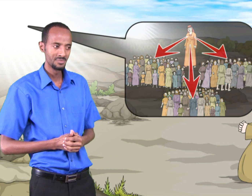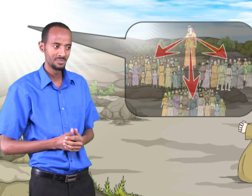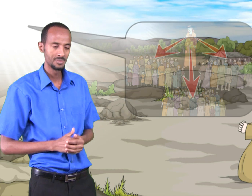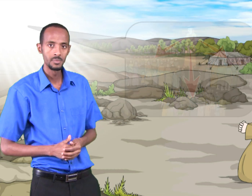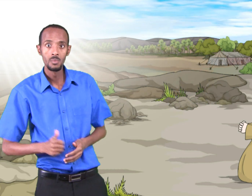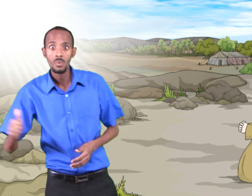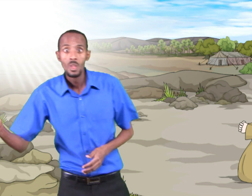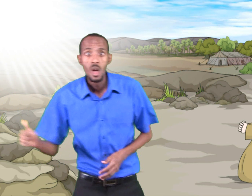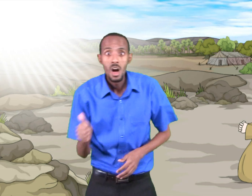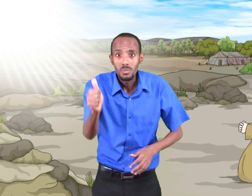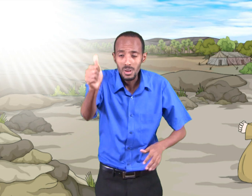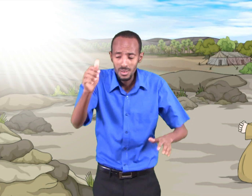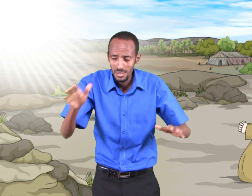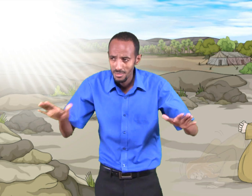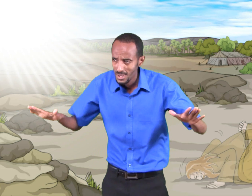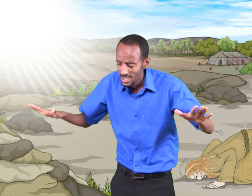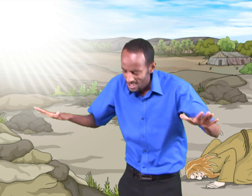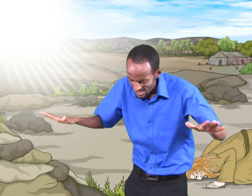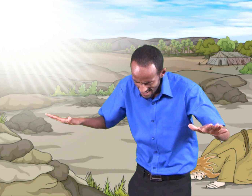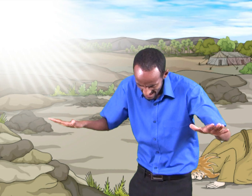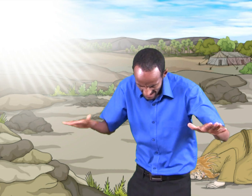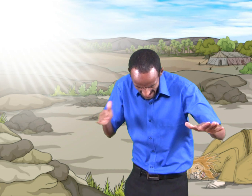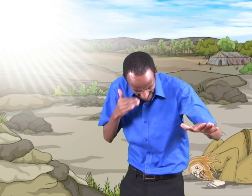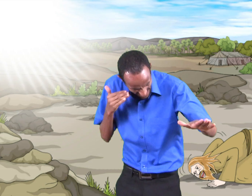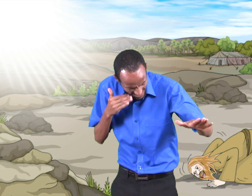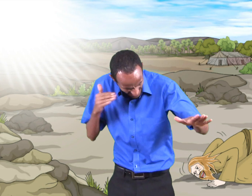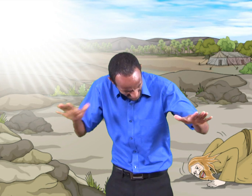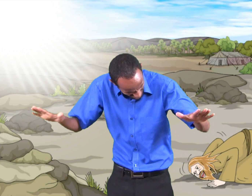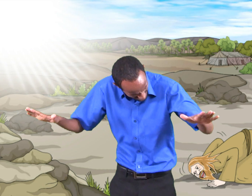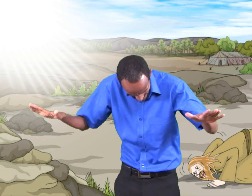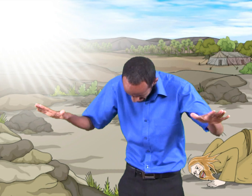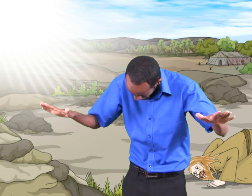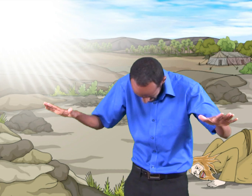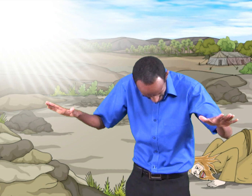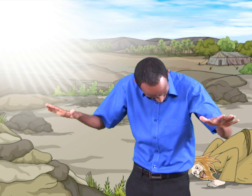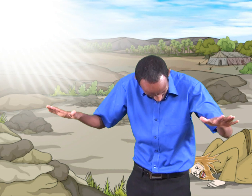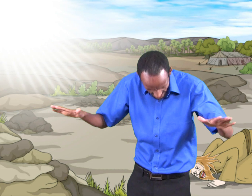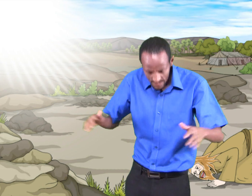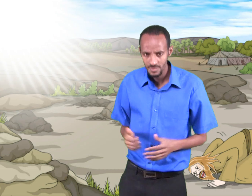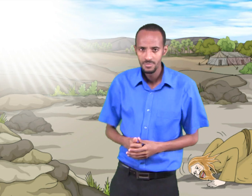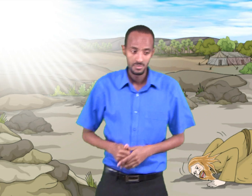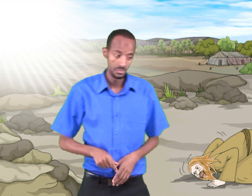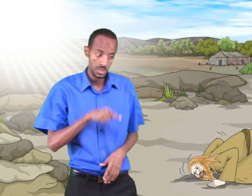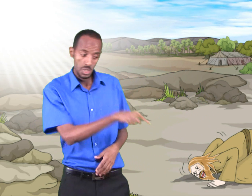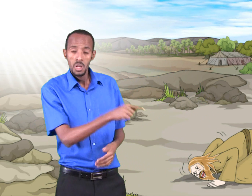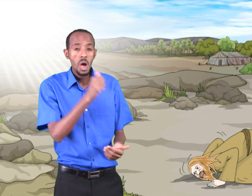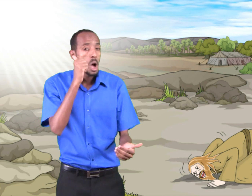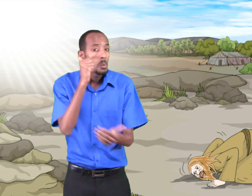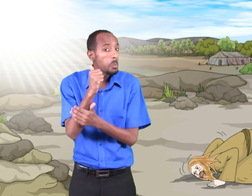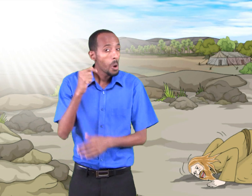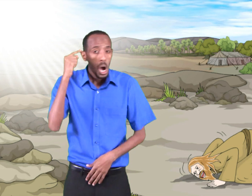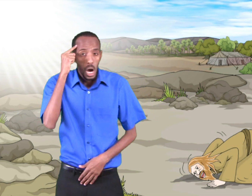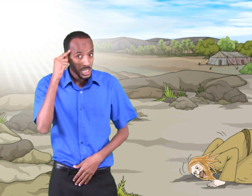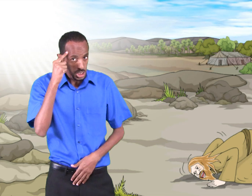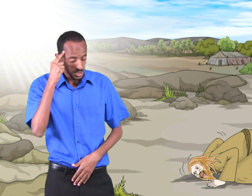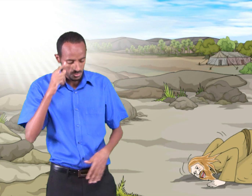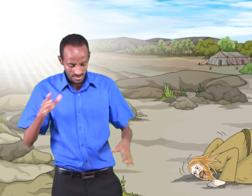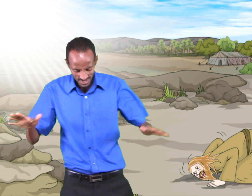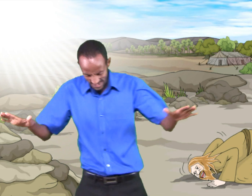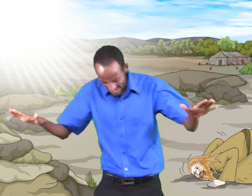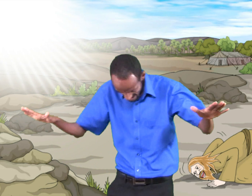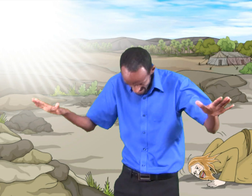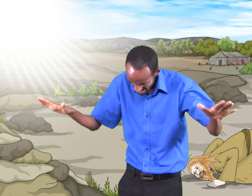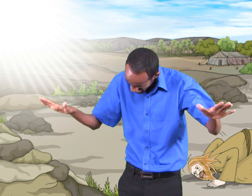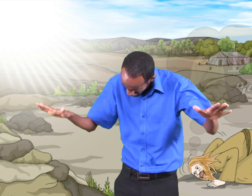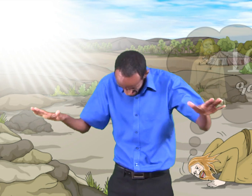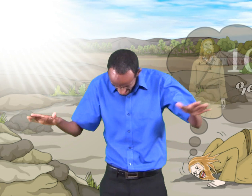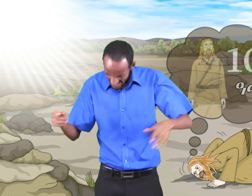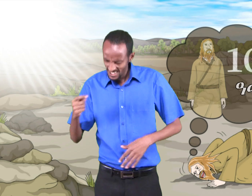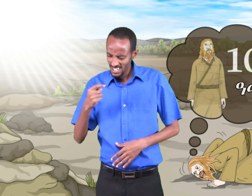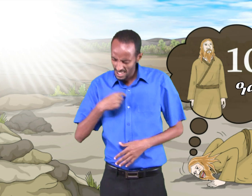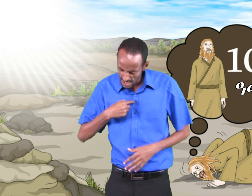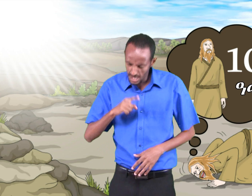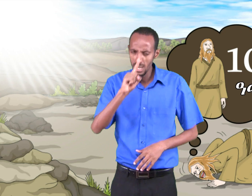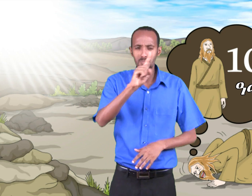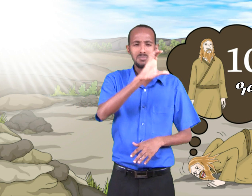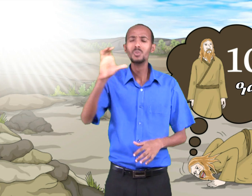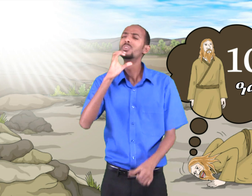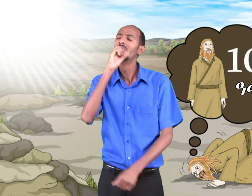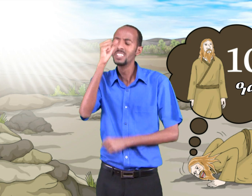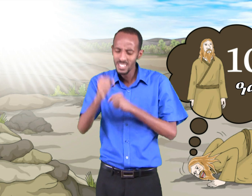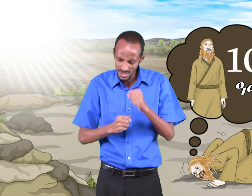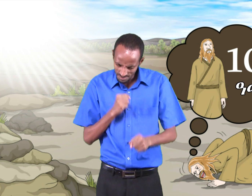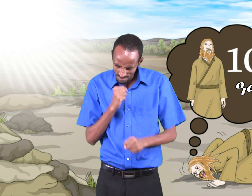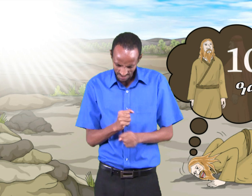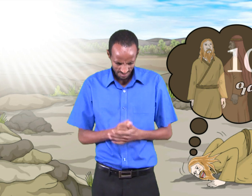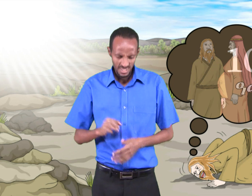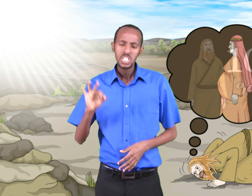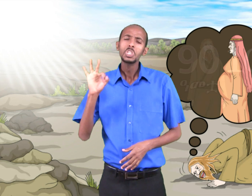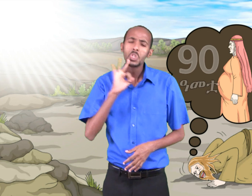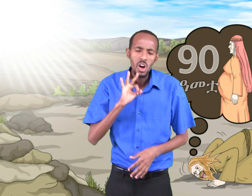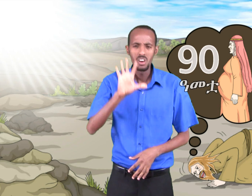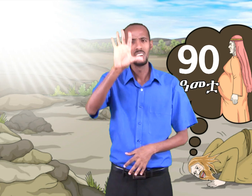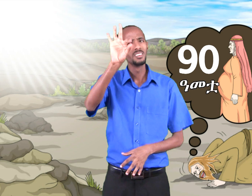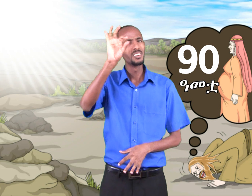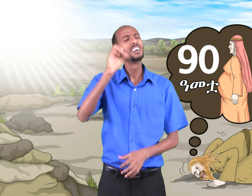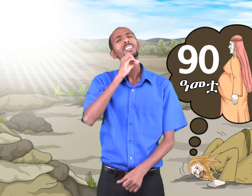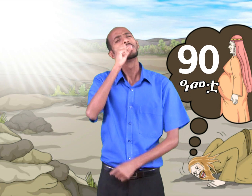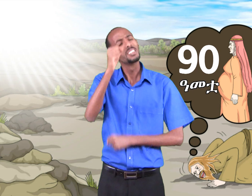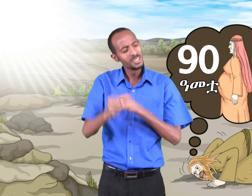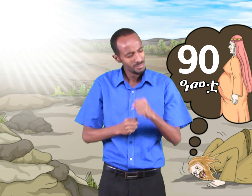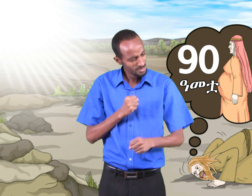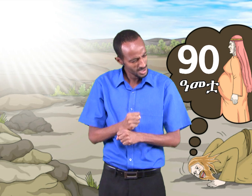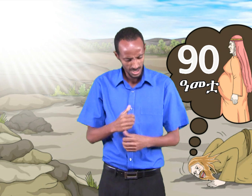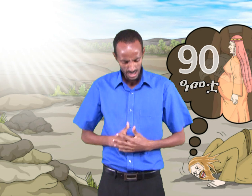Abraham fell facedown. Then he laughed and said to himself, “Can a child be born to a man who is a hundred years old?